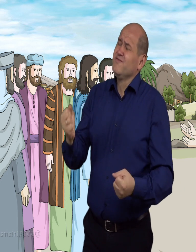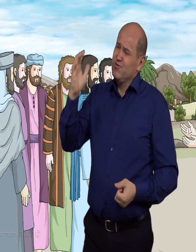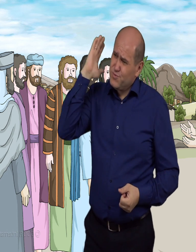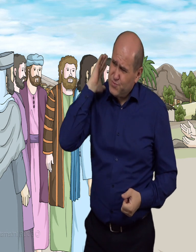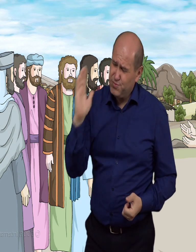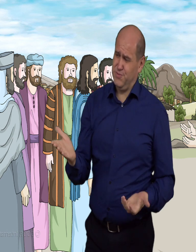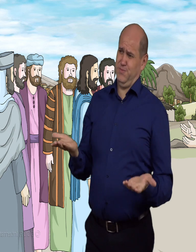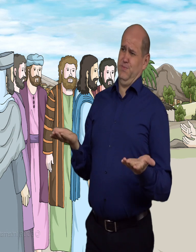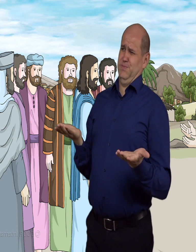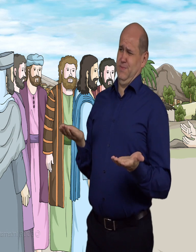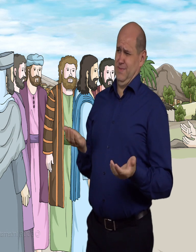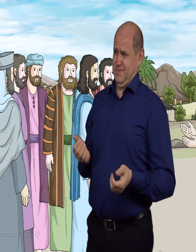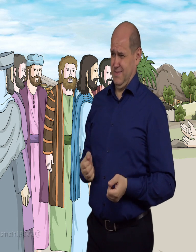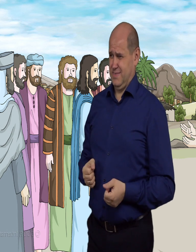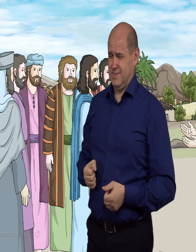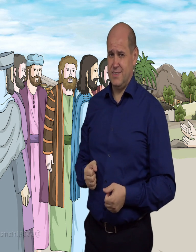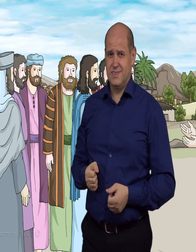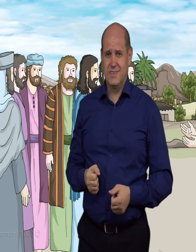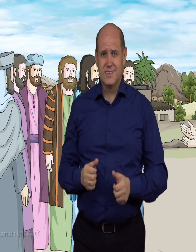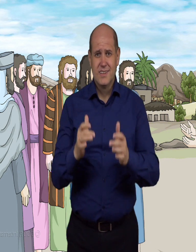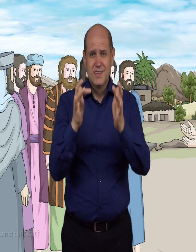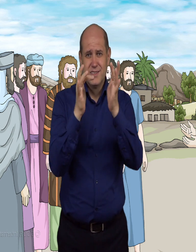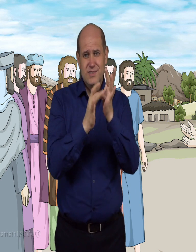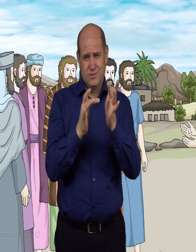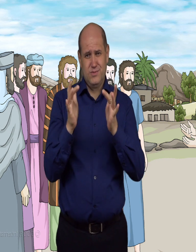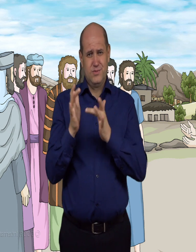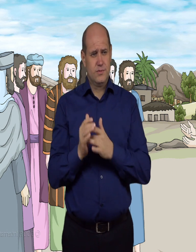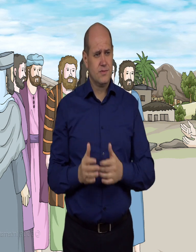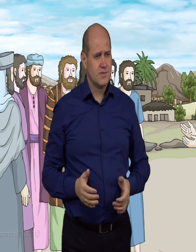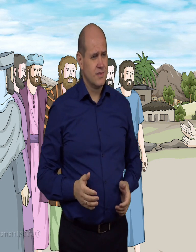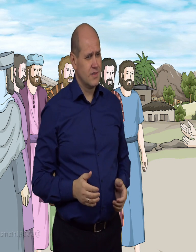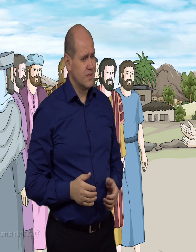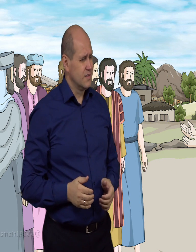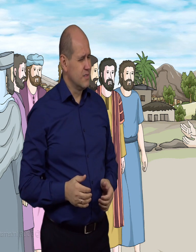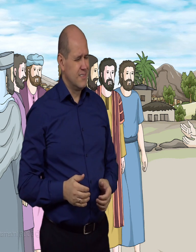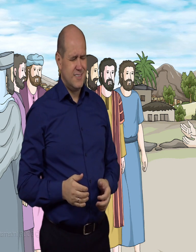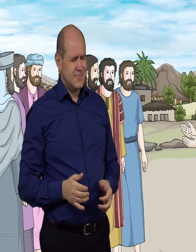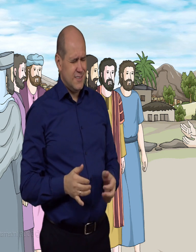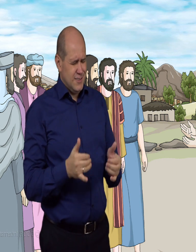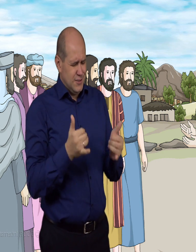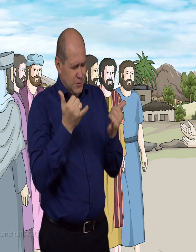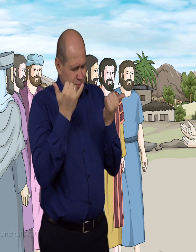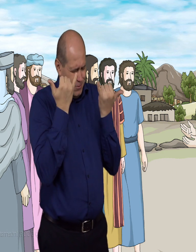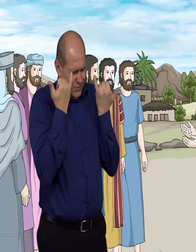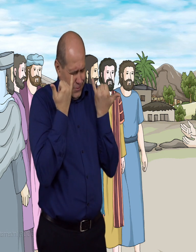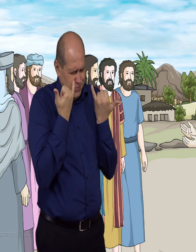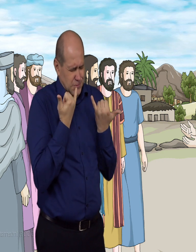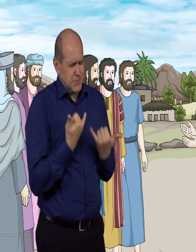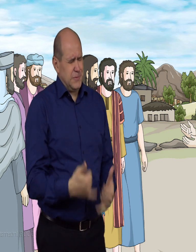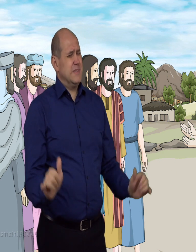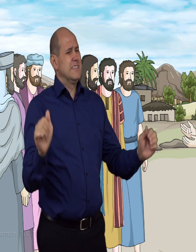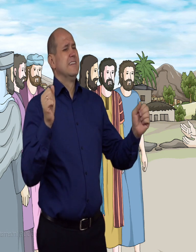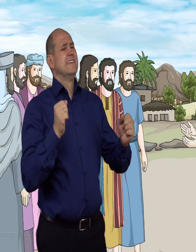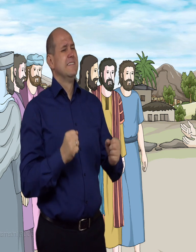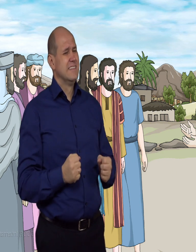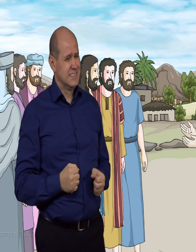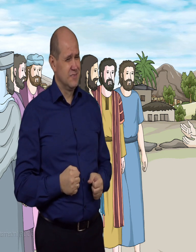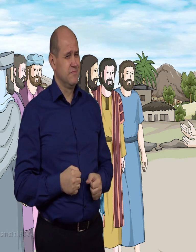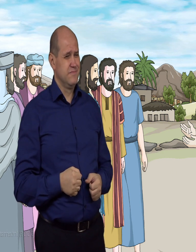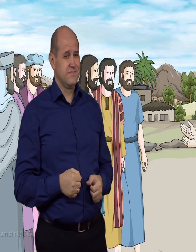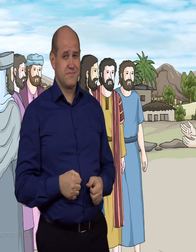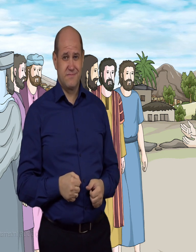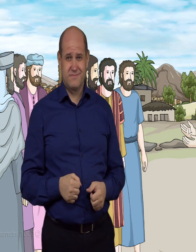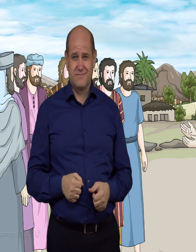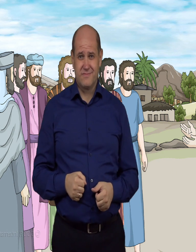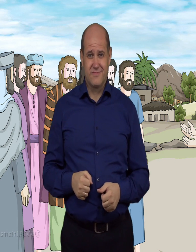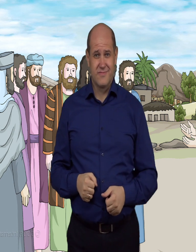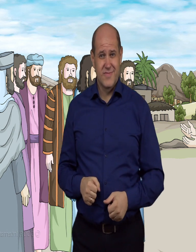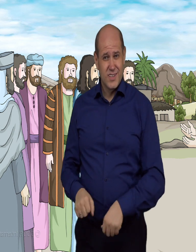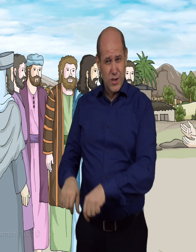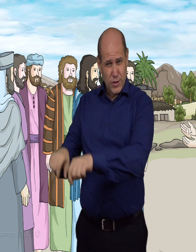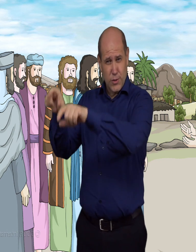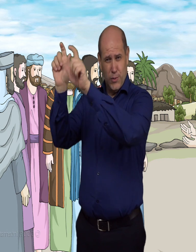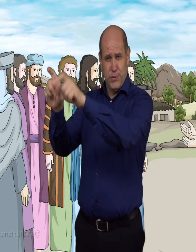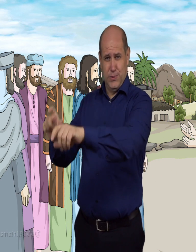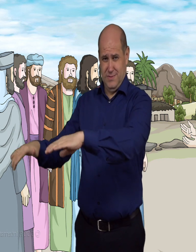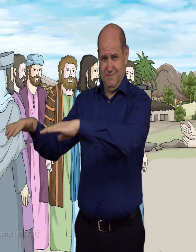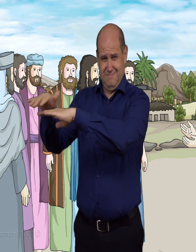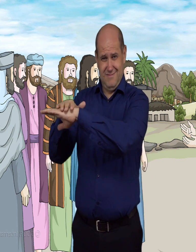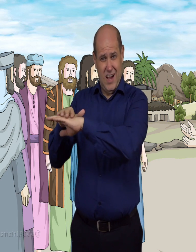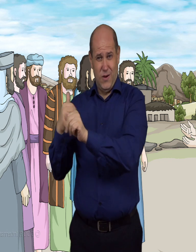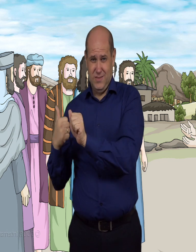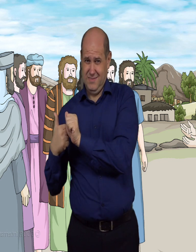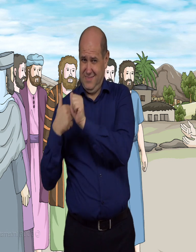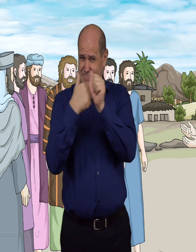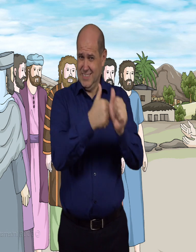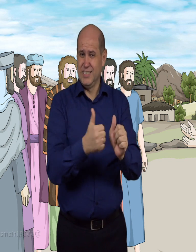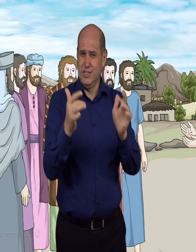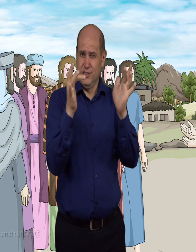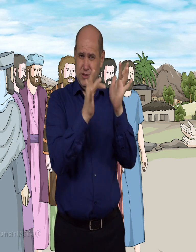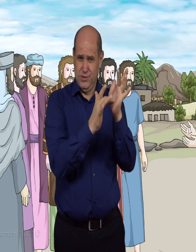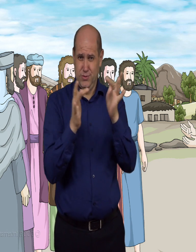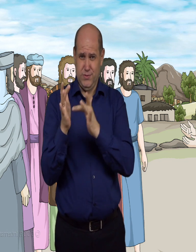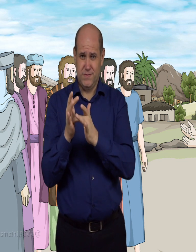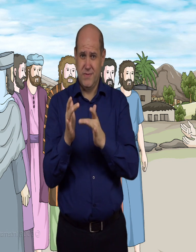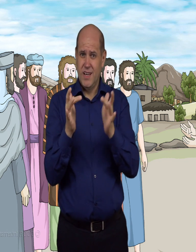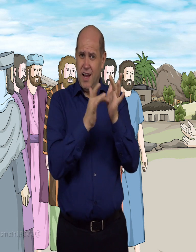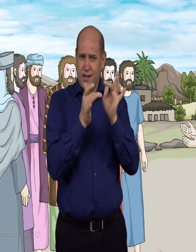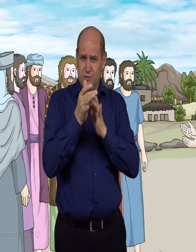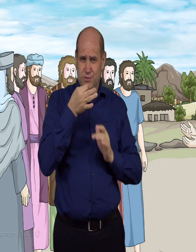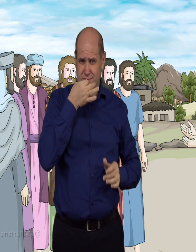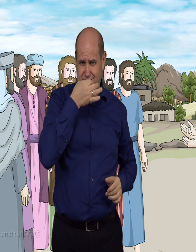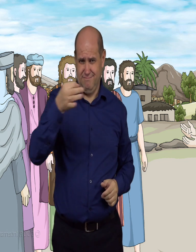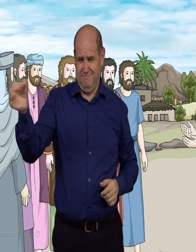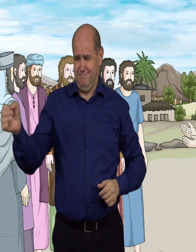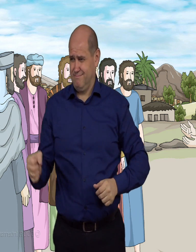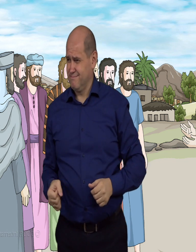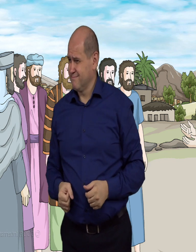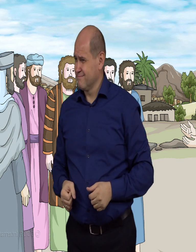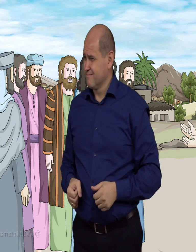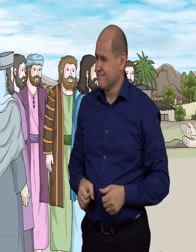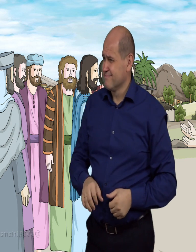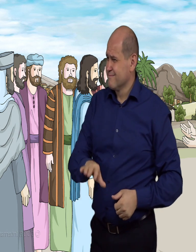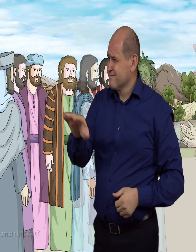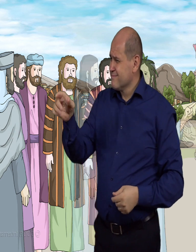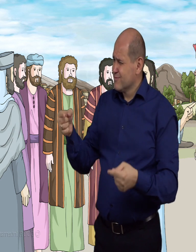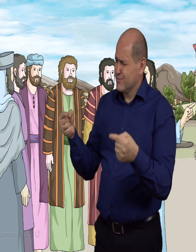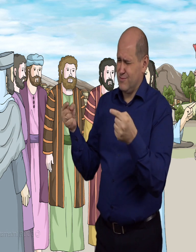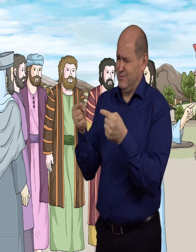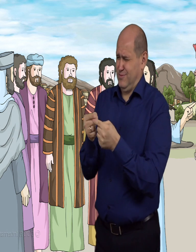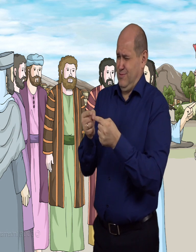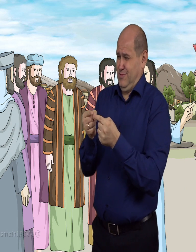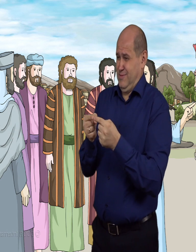I tell my servant to do something, and he does it.”